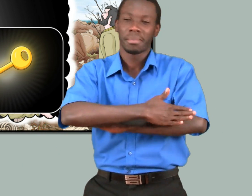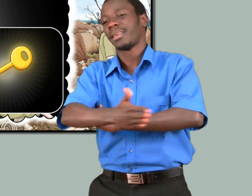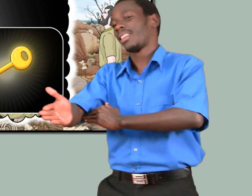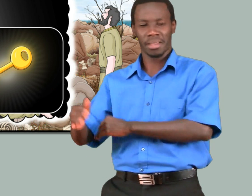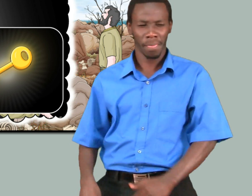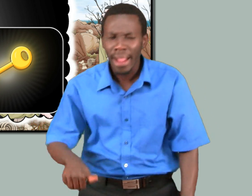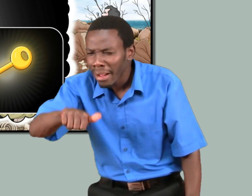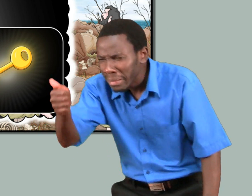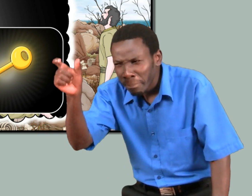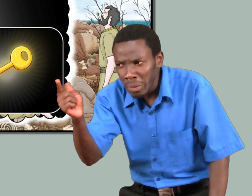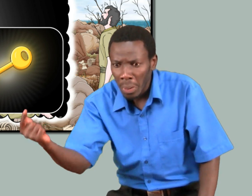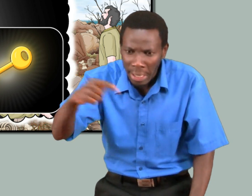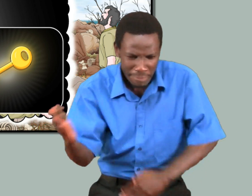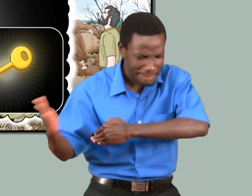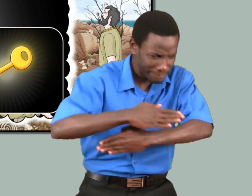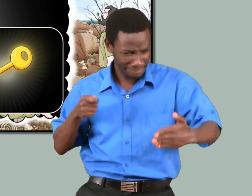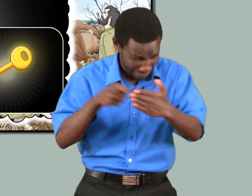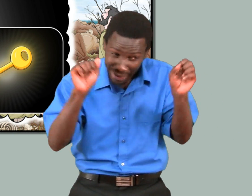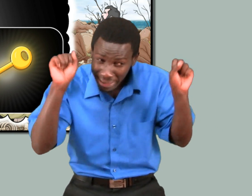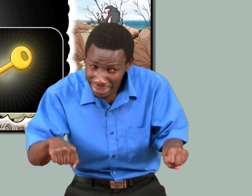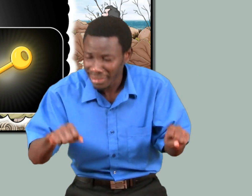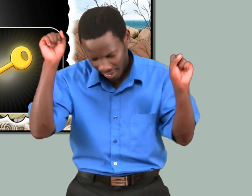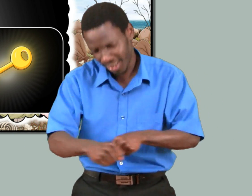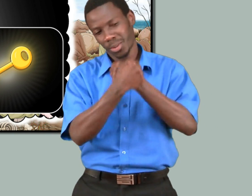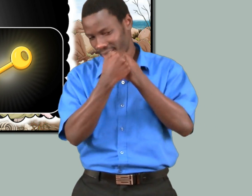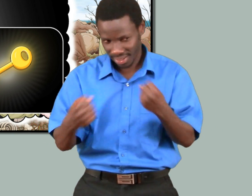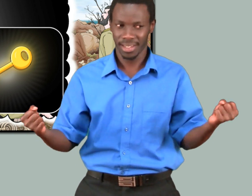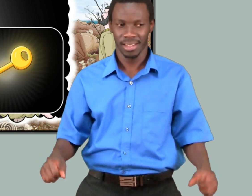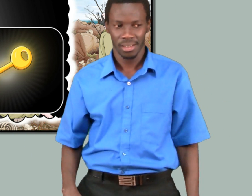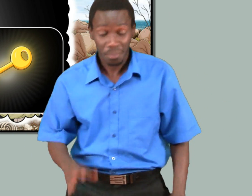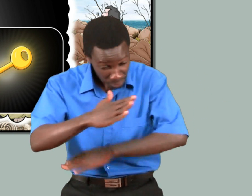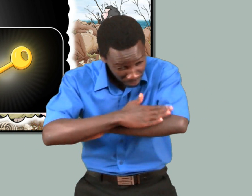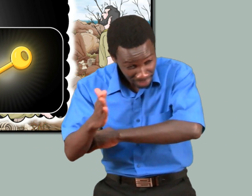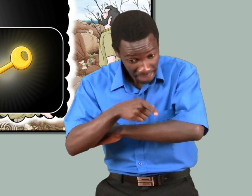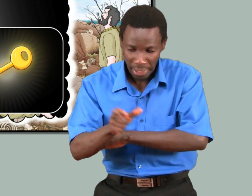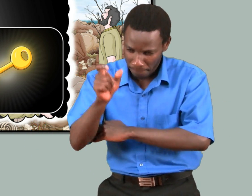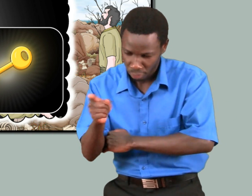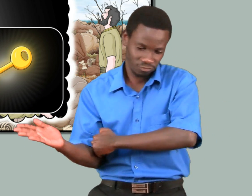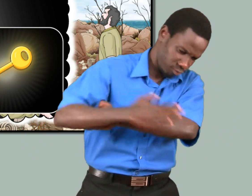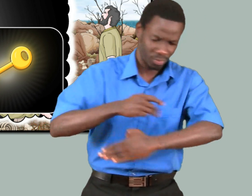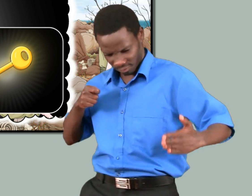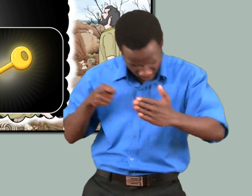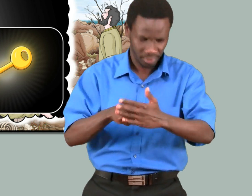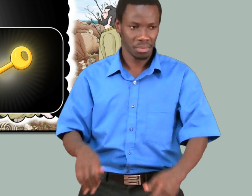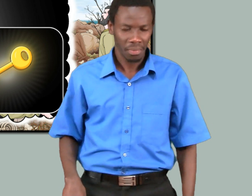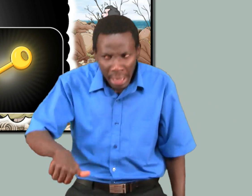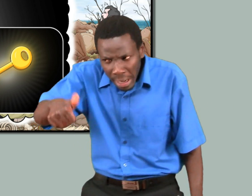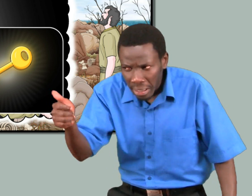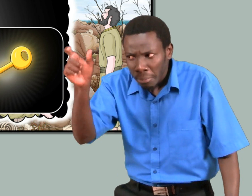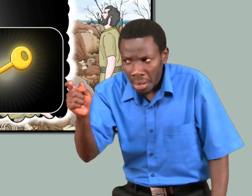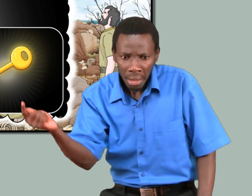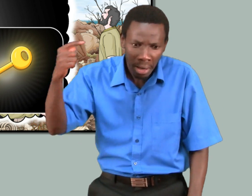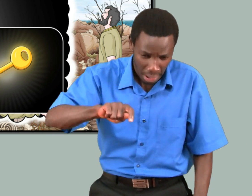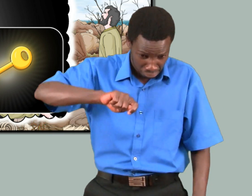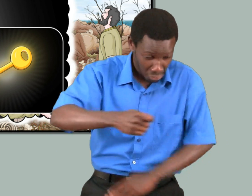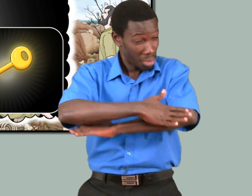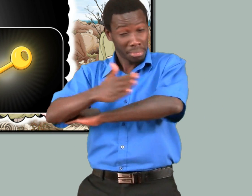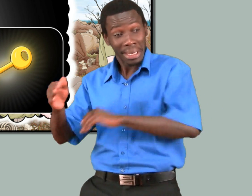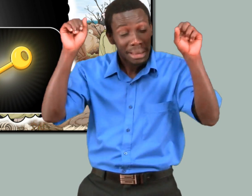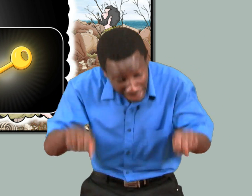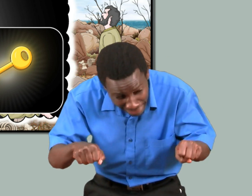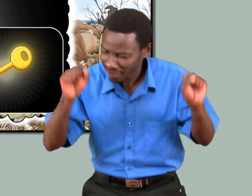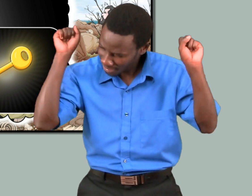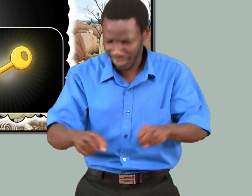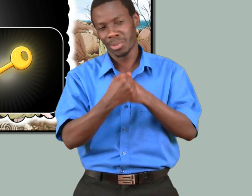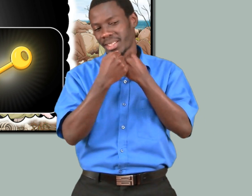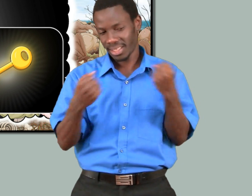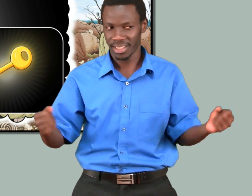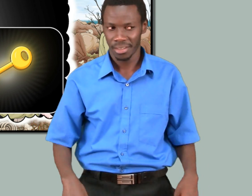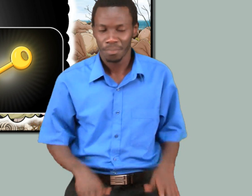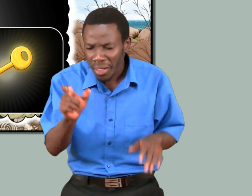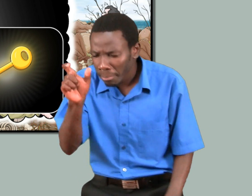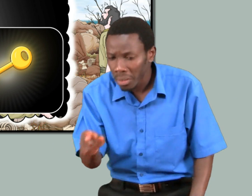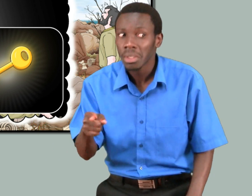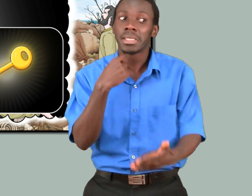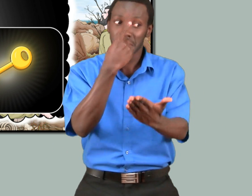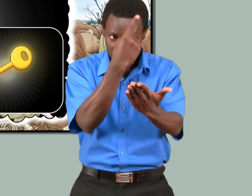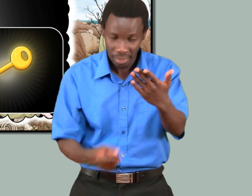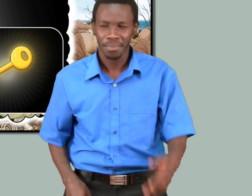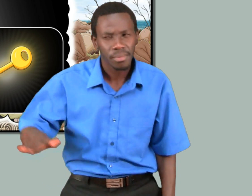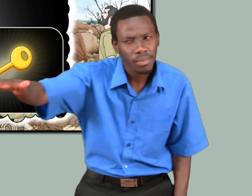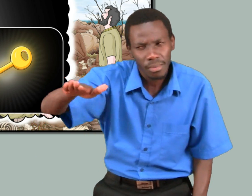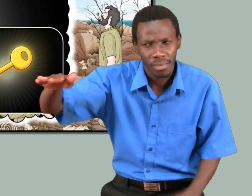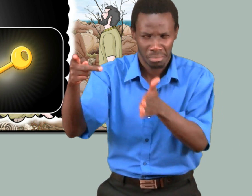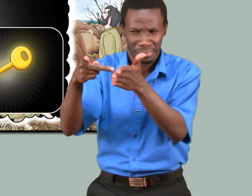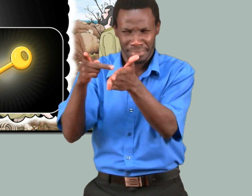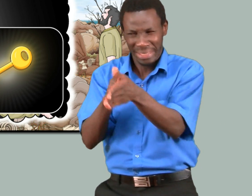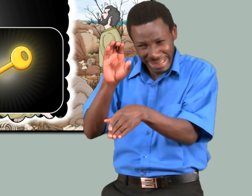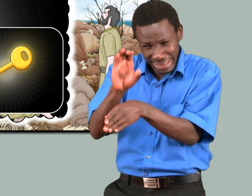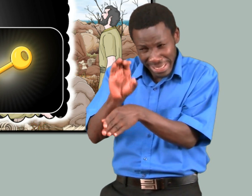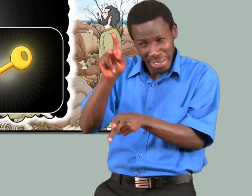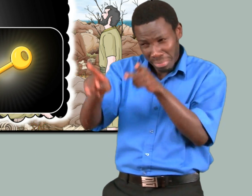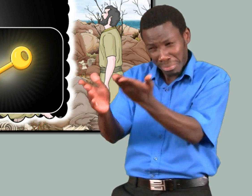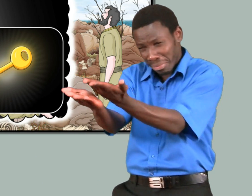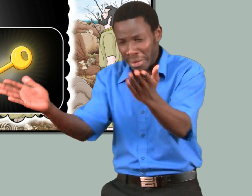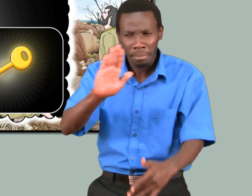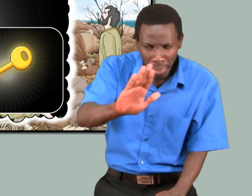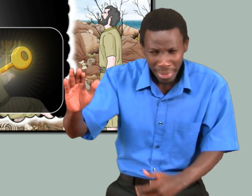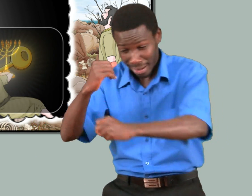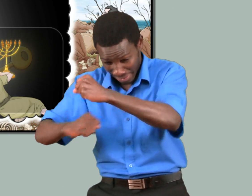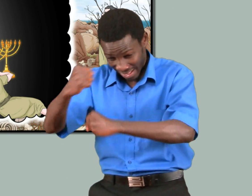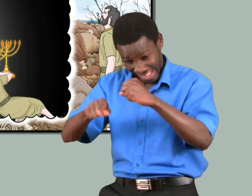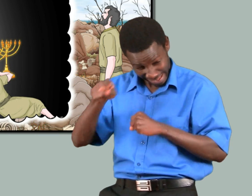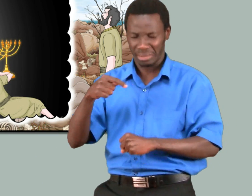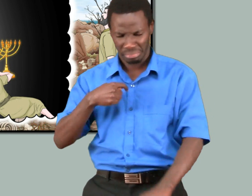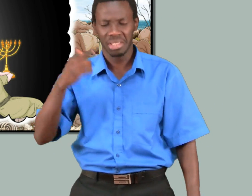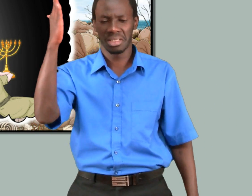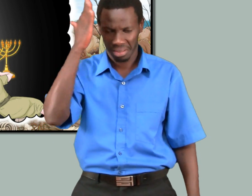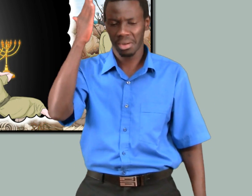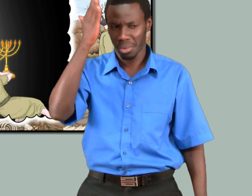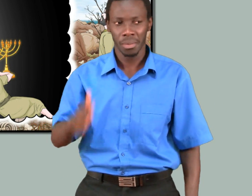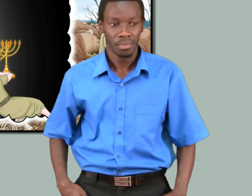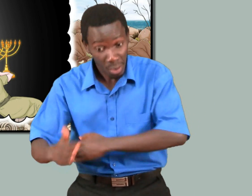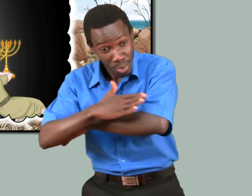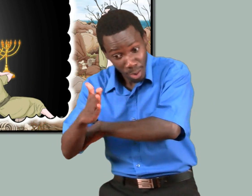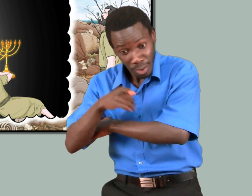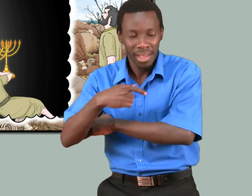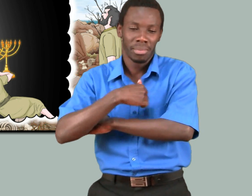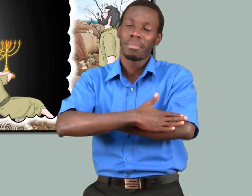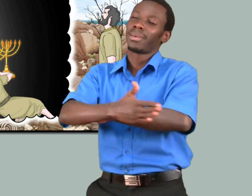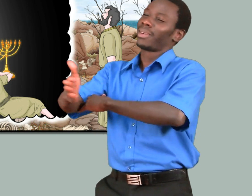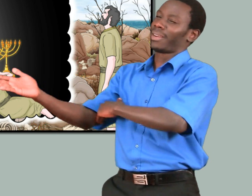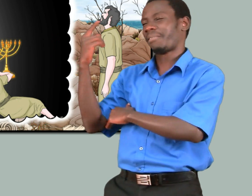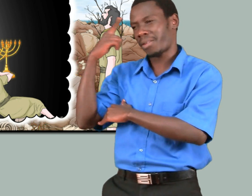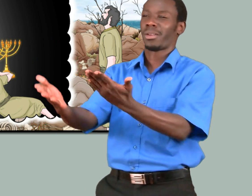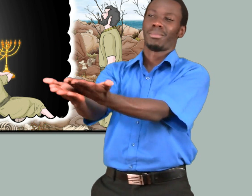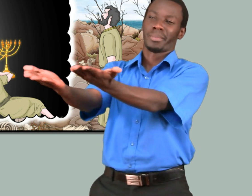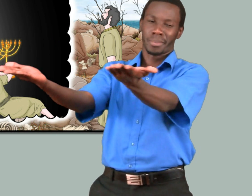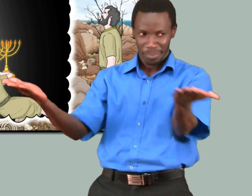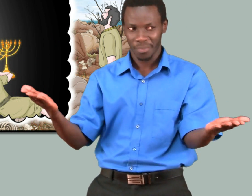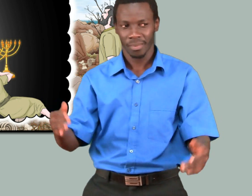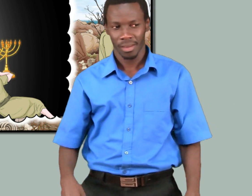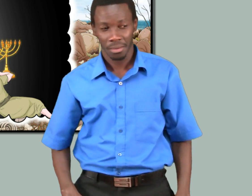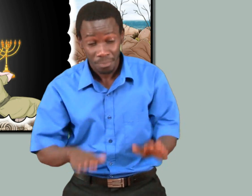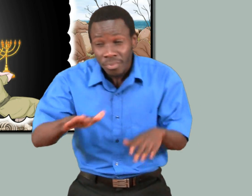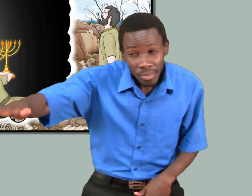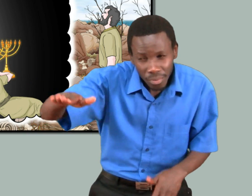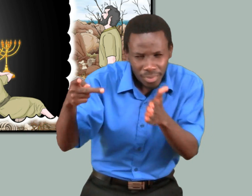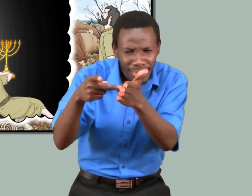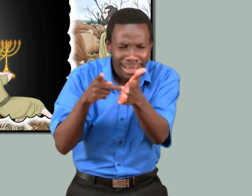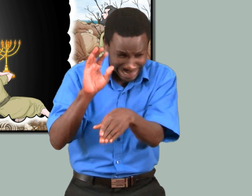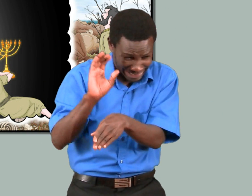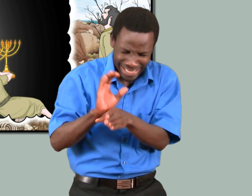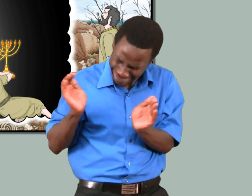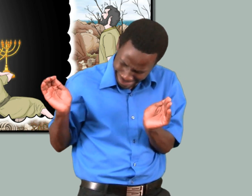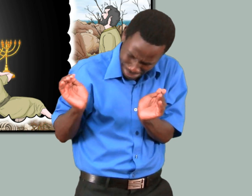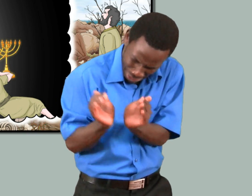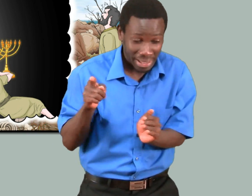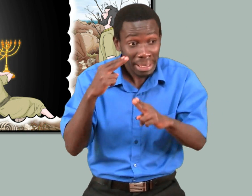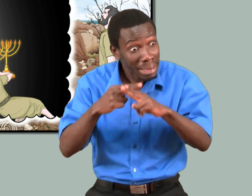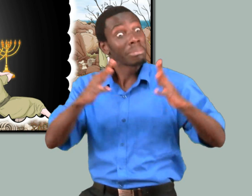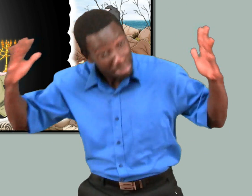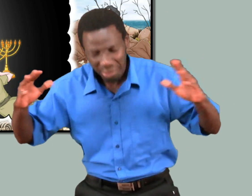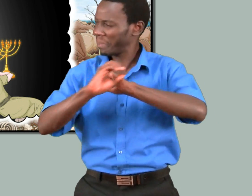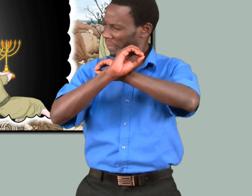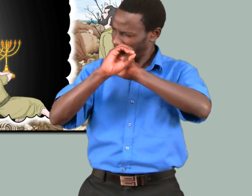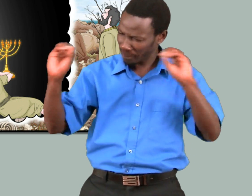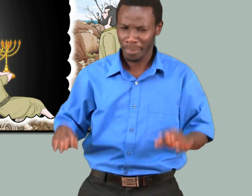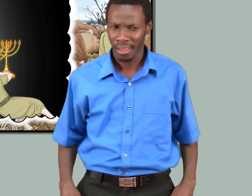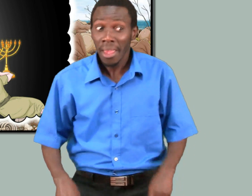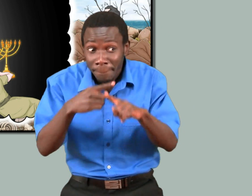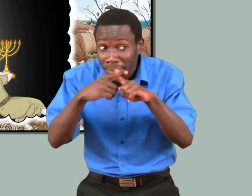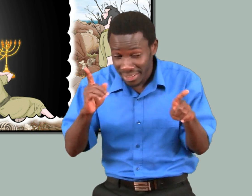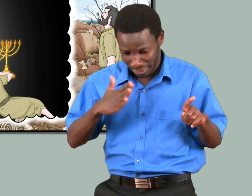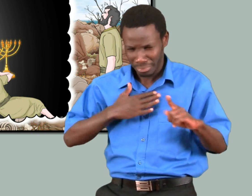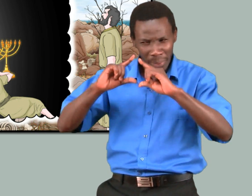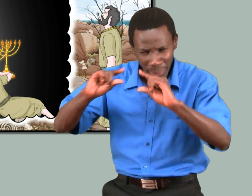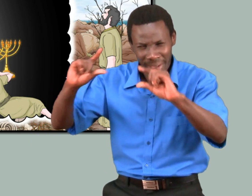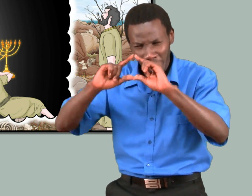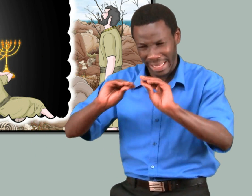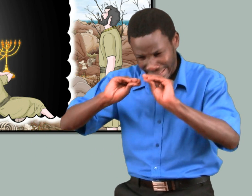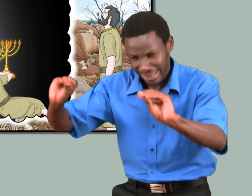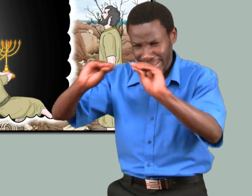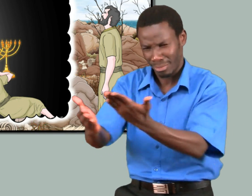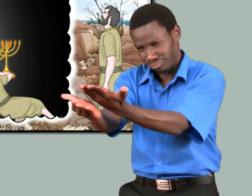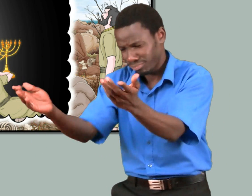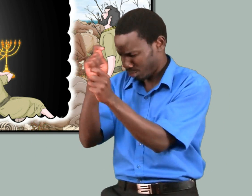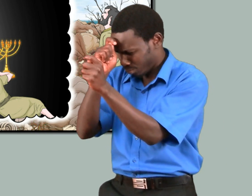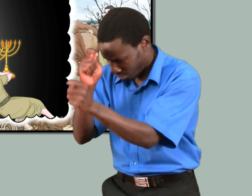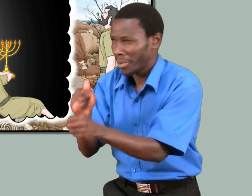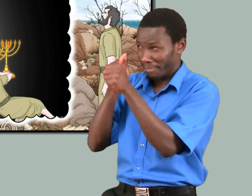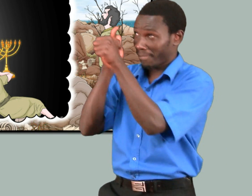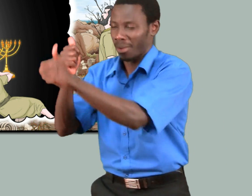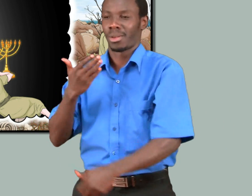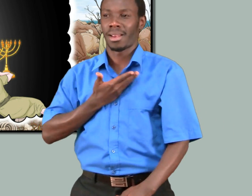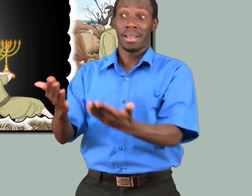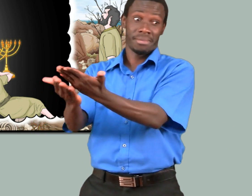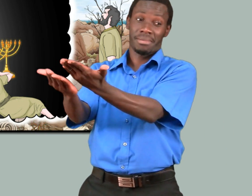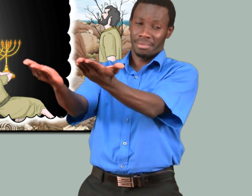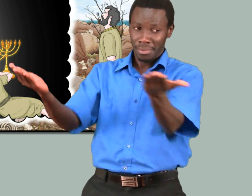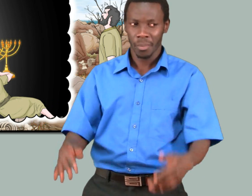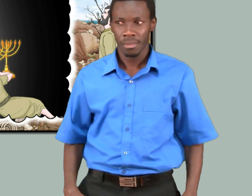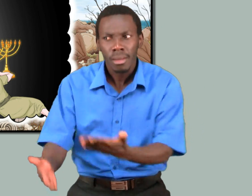What He opens no one can shut, and what He shuts no one can open. I know your deeds. See, I have placed before you an open door, which no one can shut.